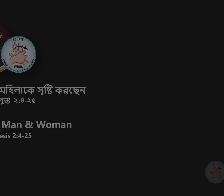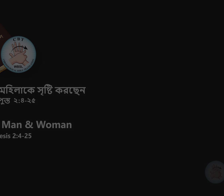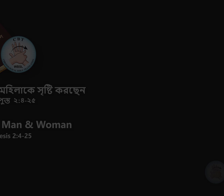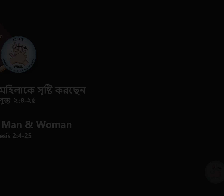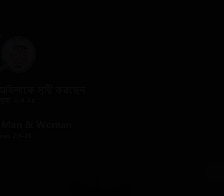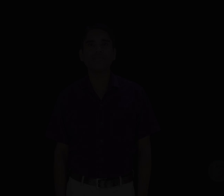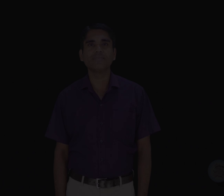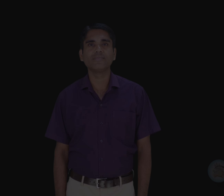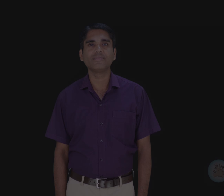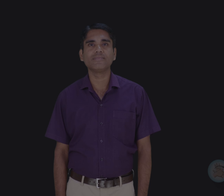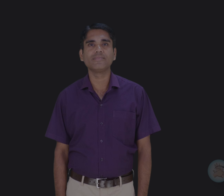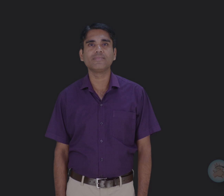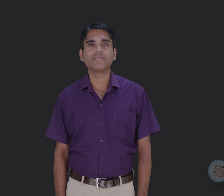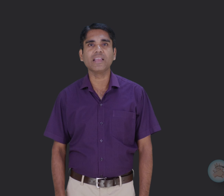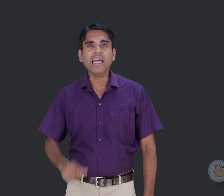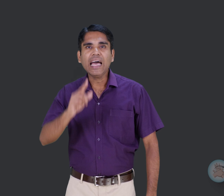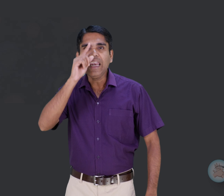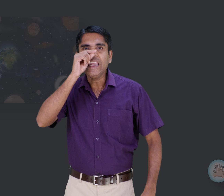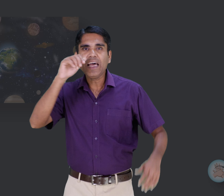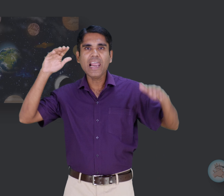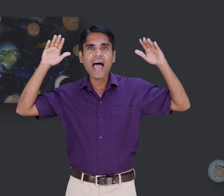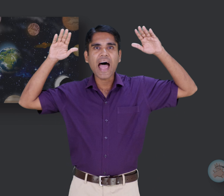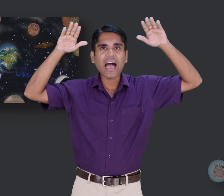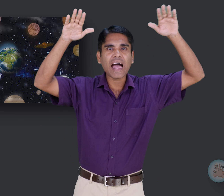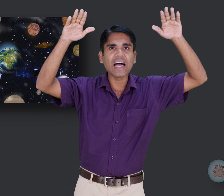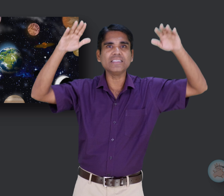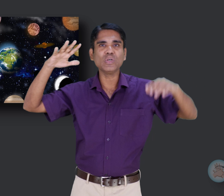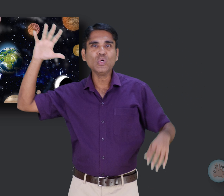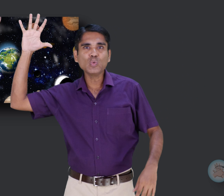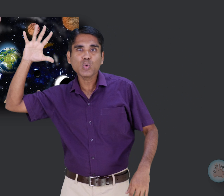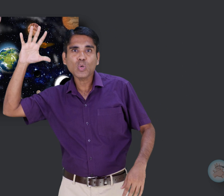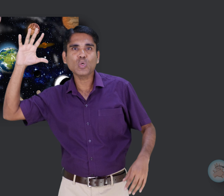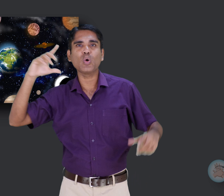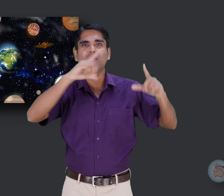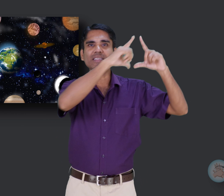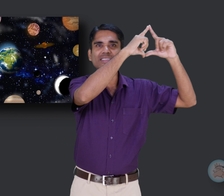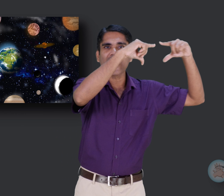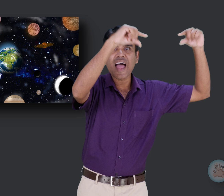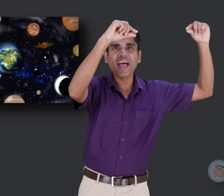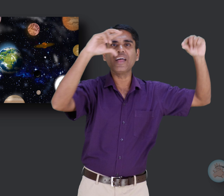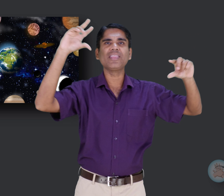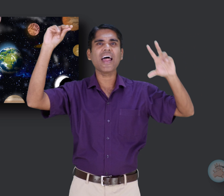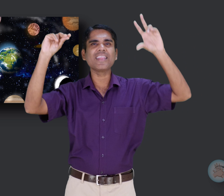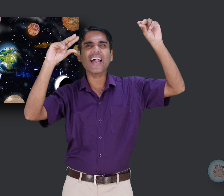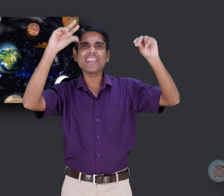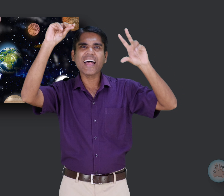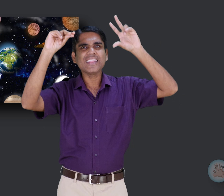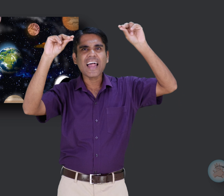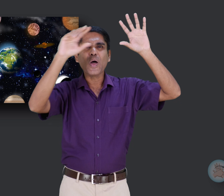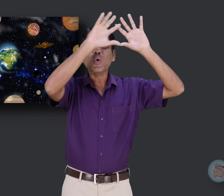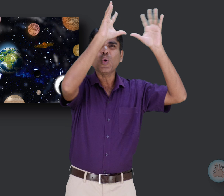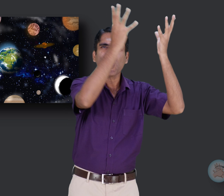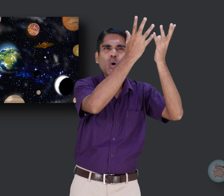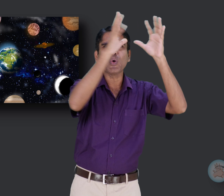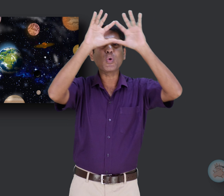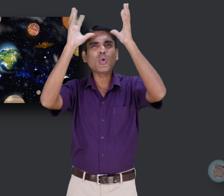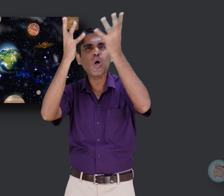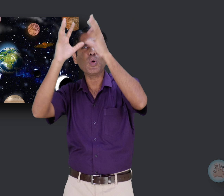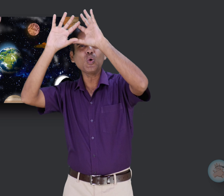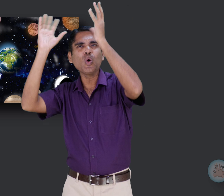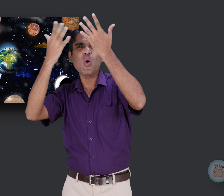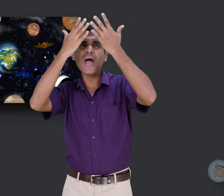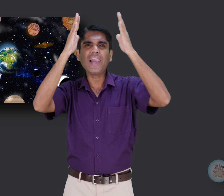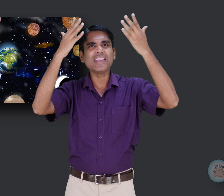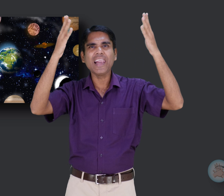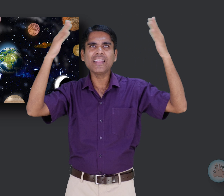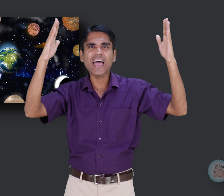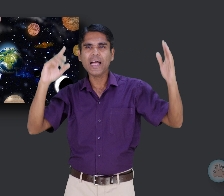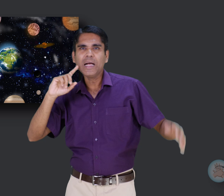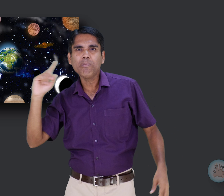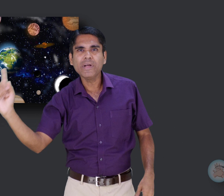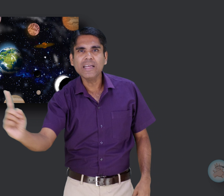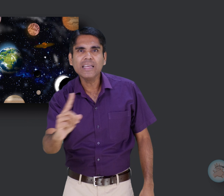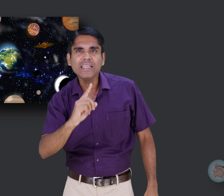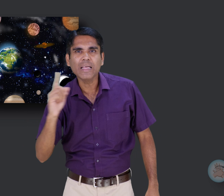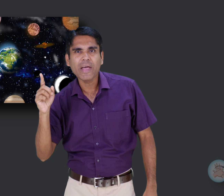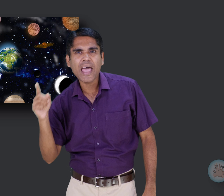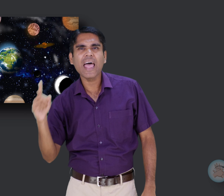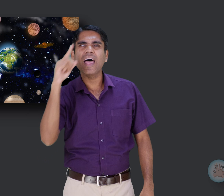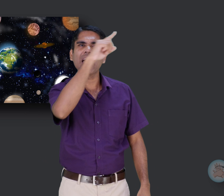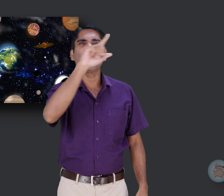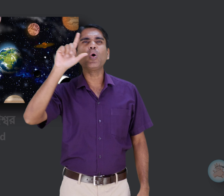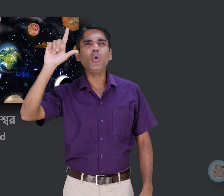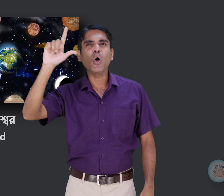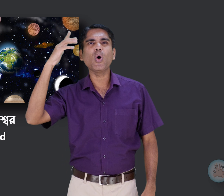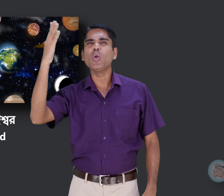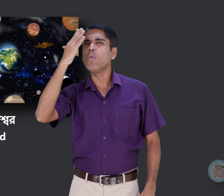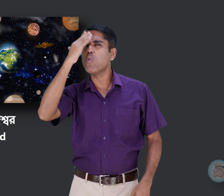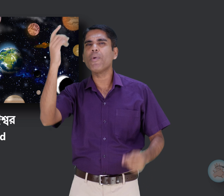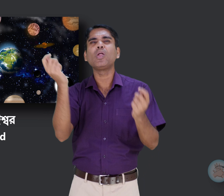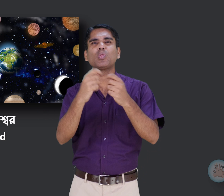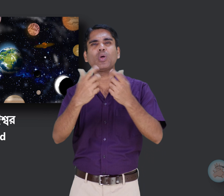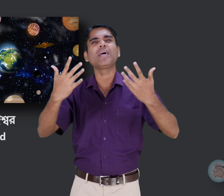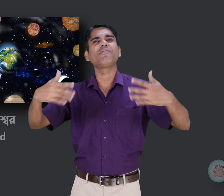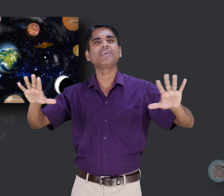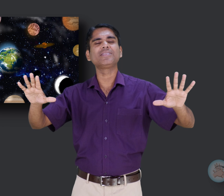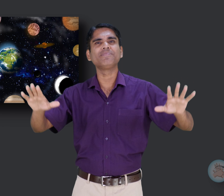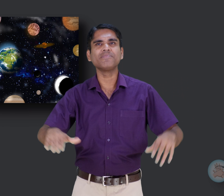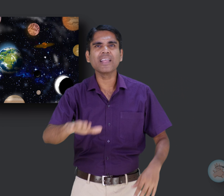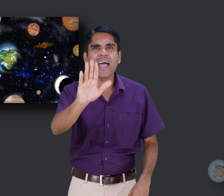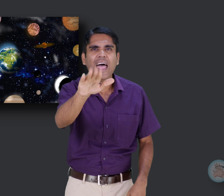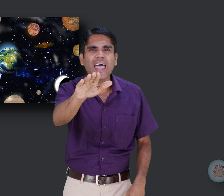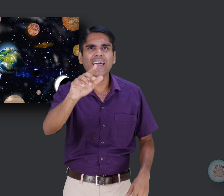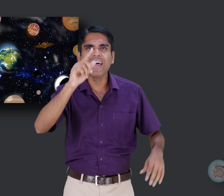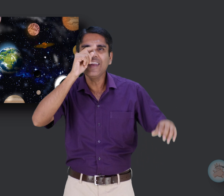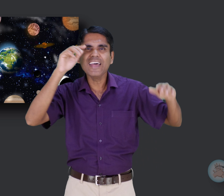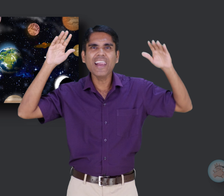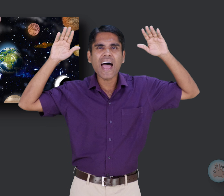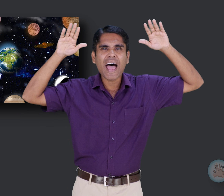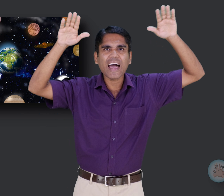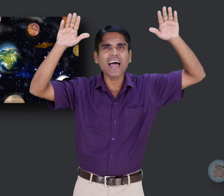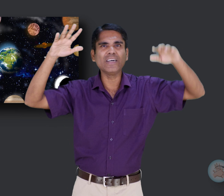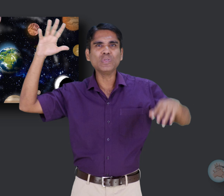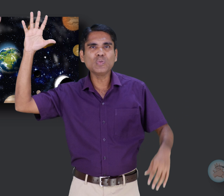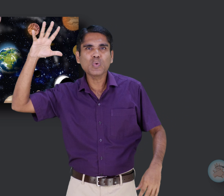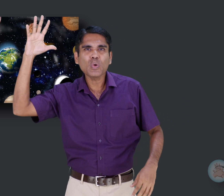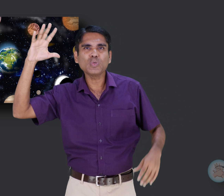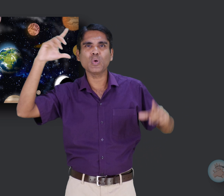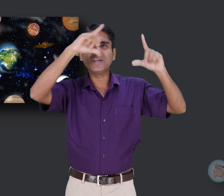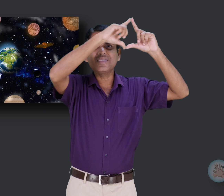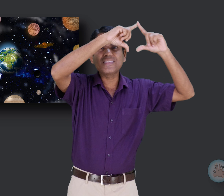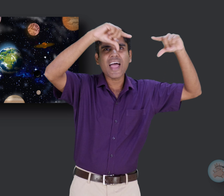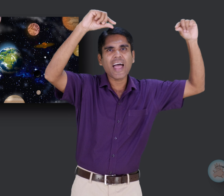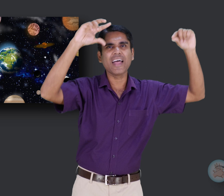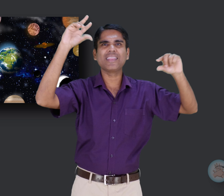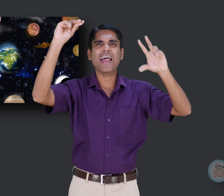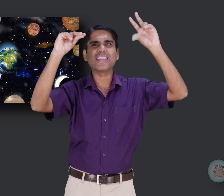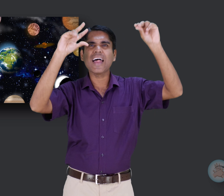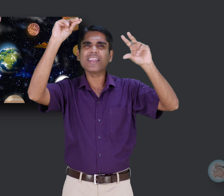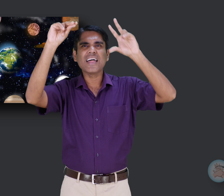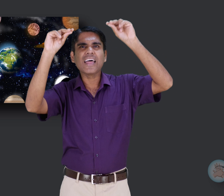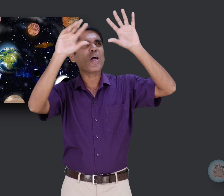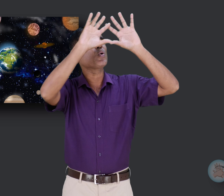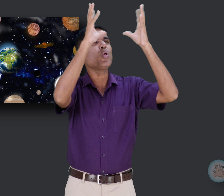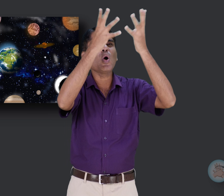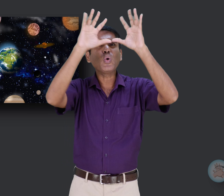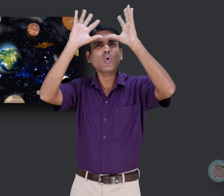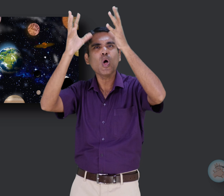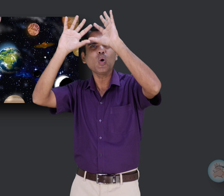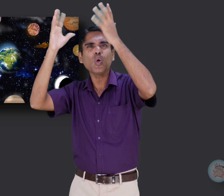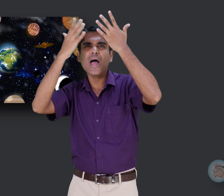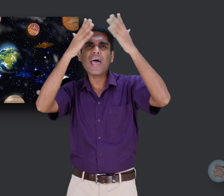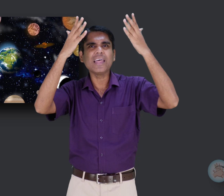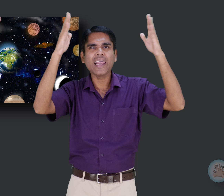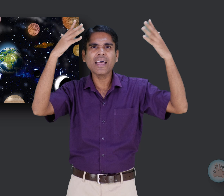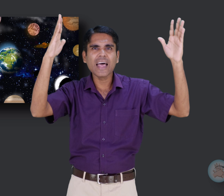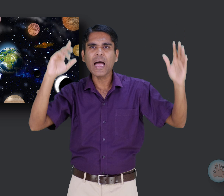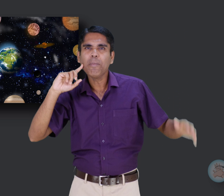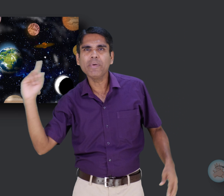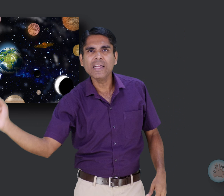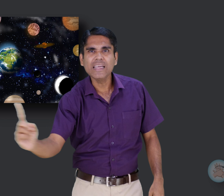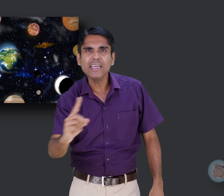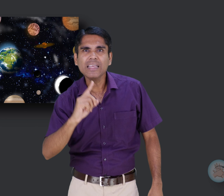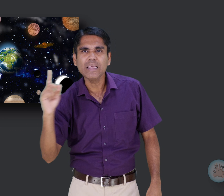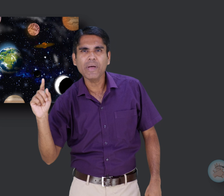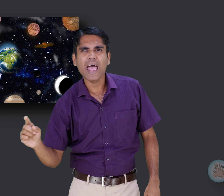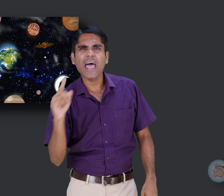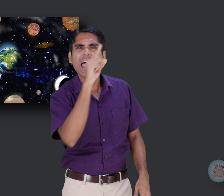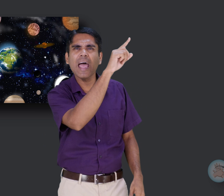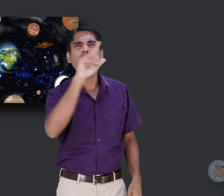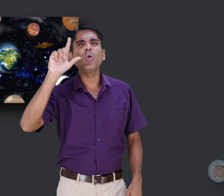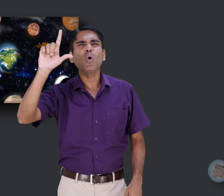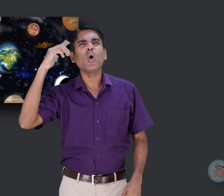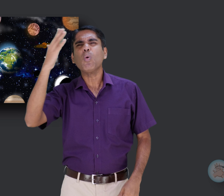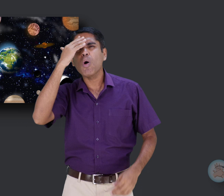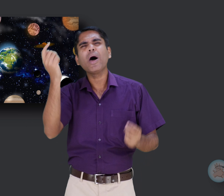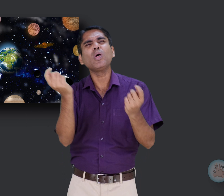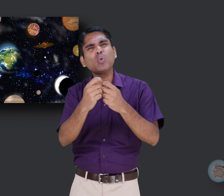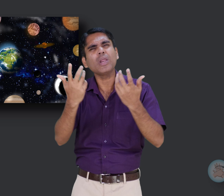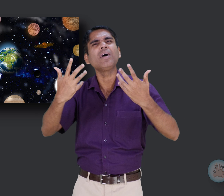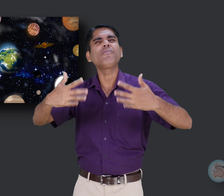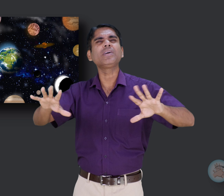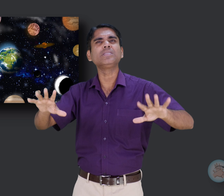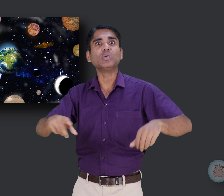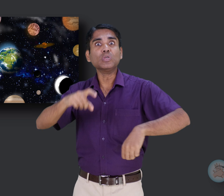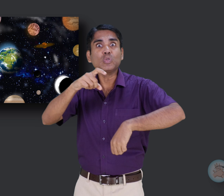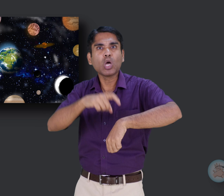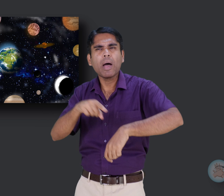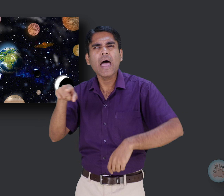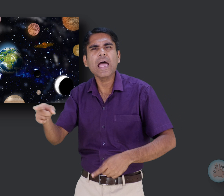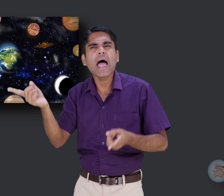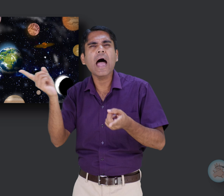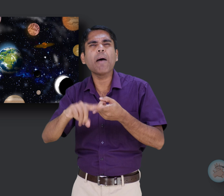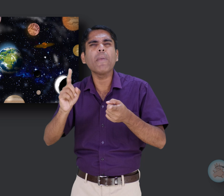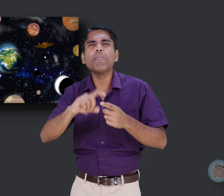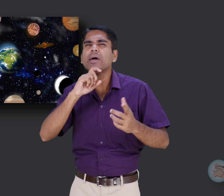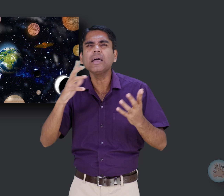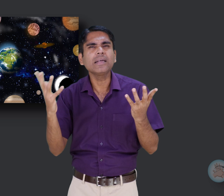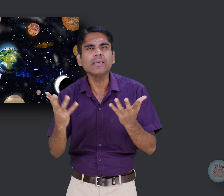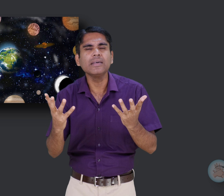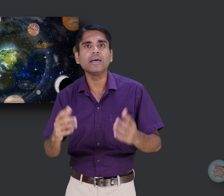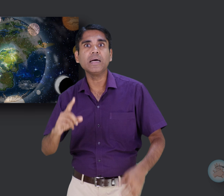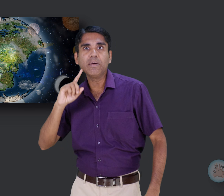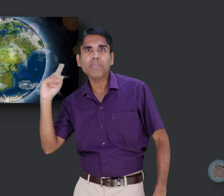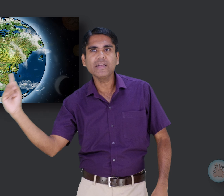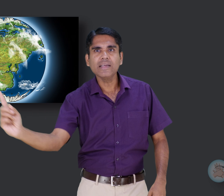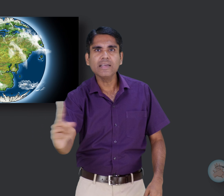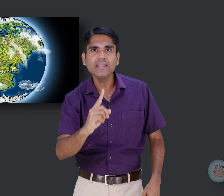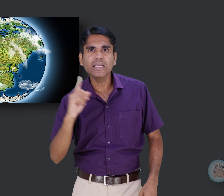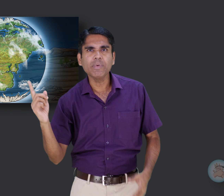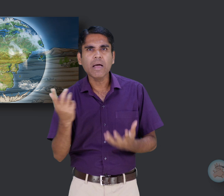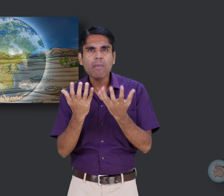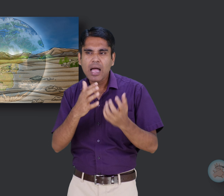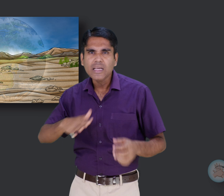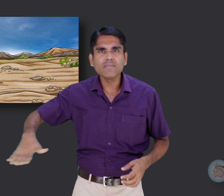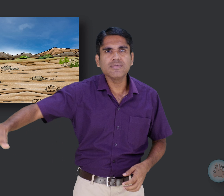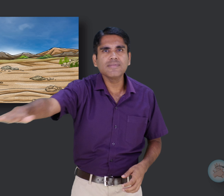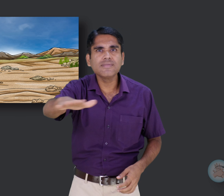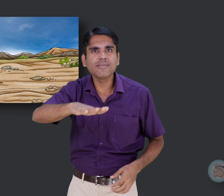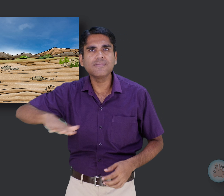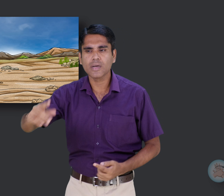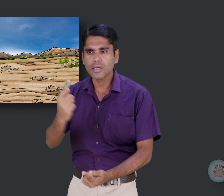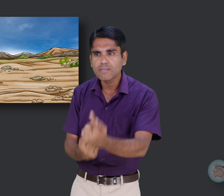This is the account of the heavens and the earth when they were created, in the day that the LORD God made them.